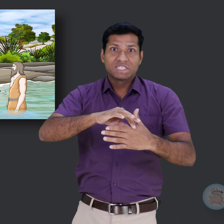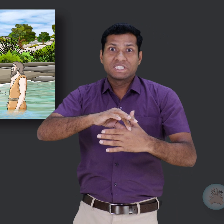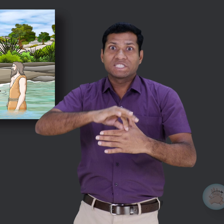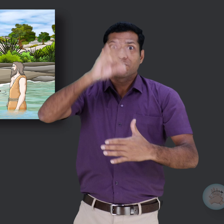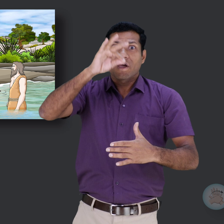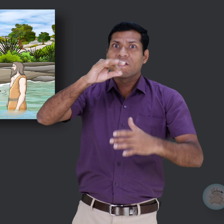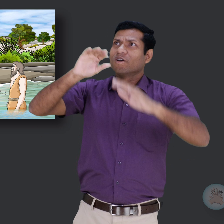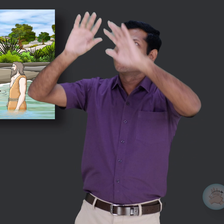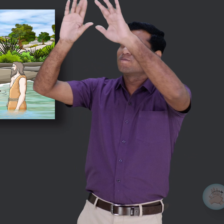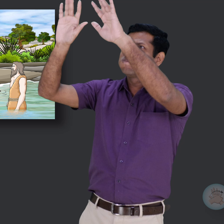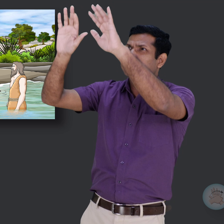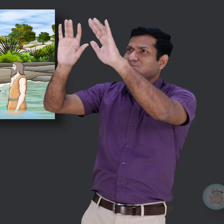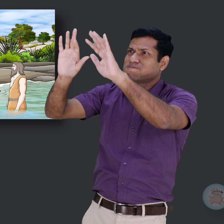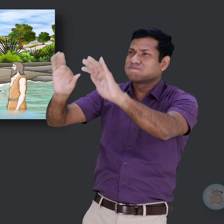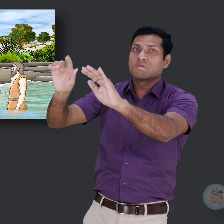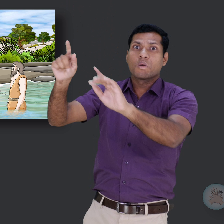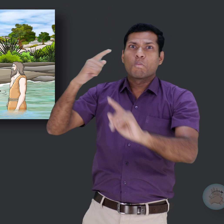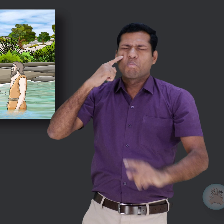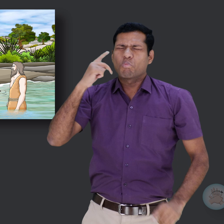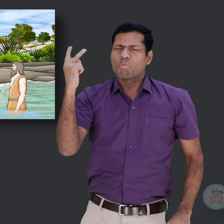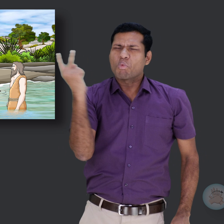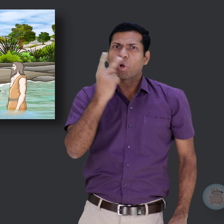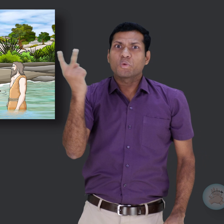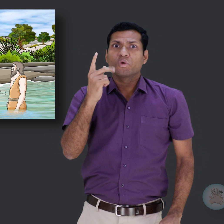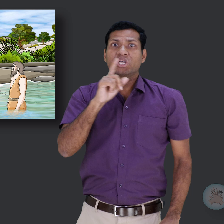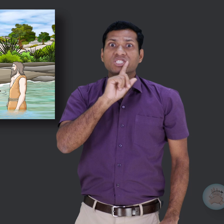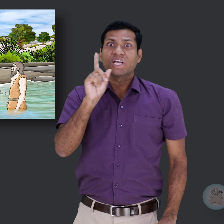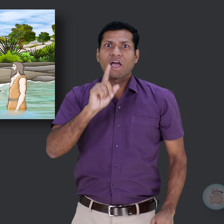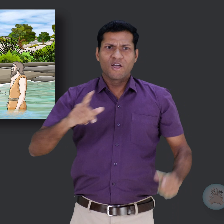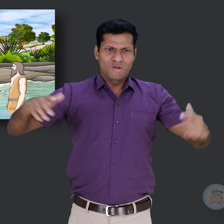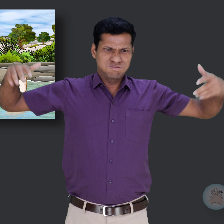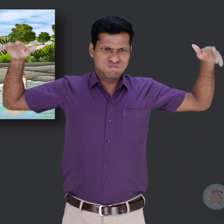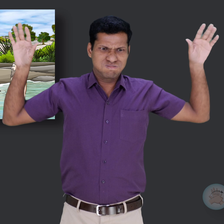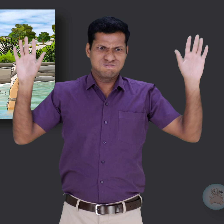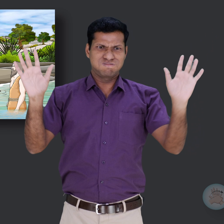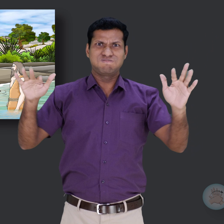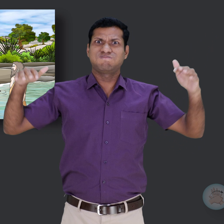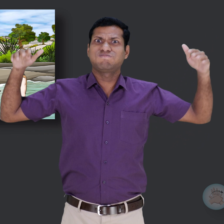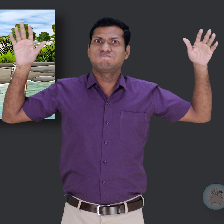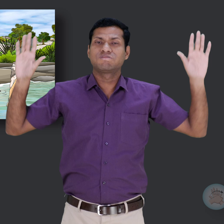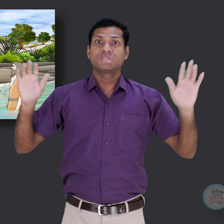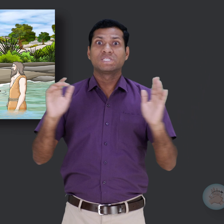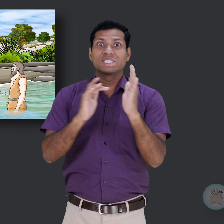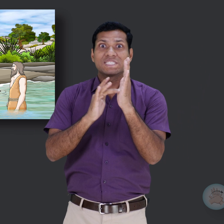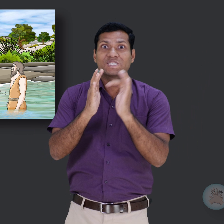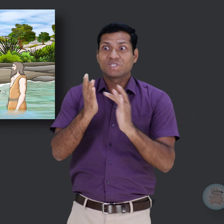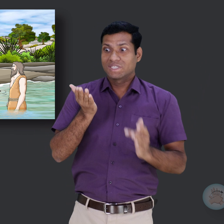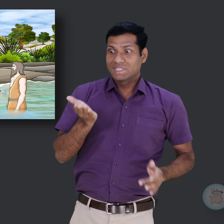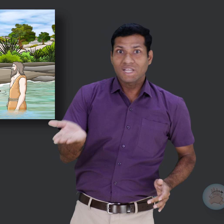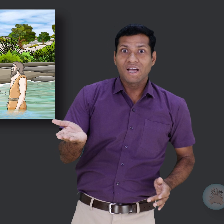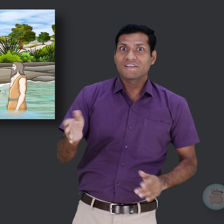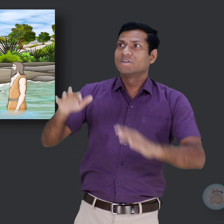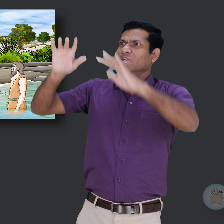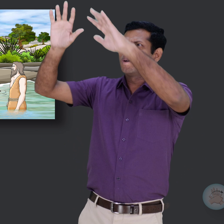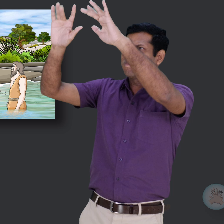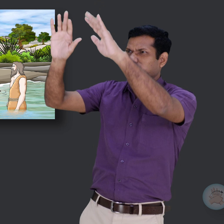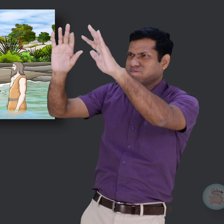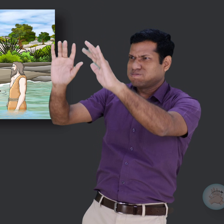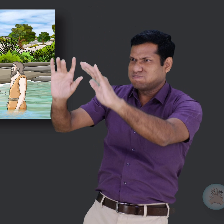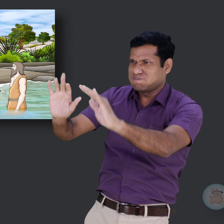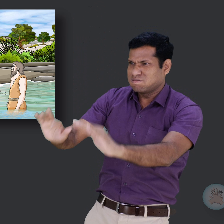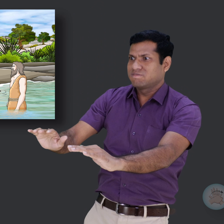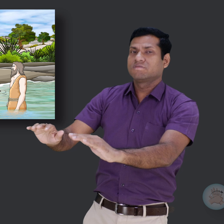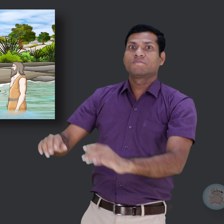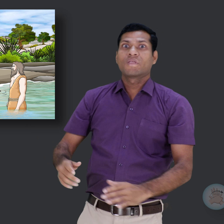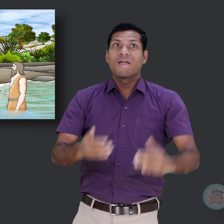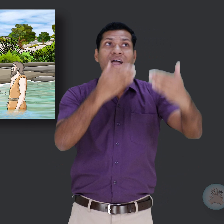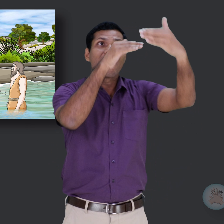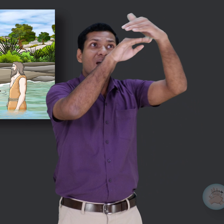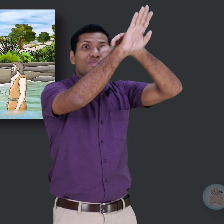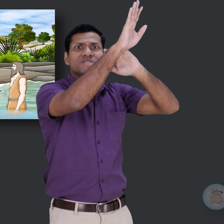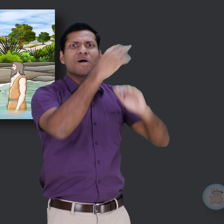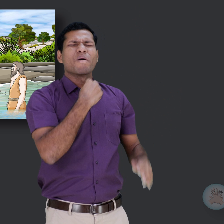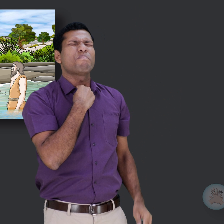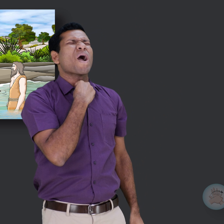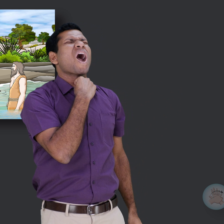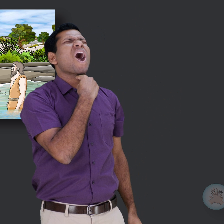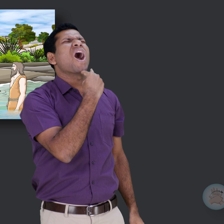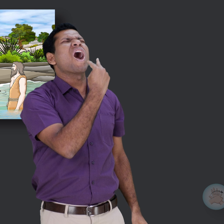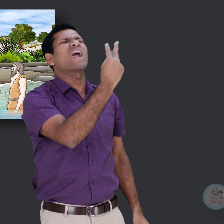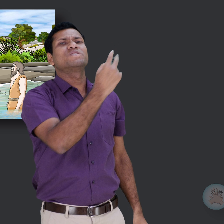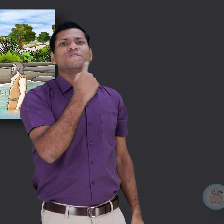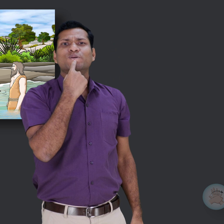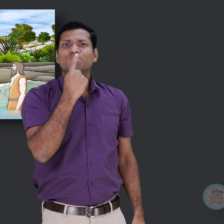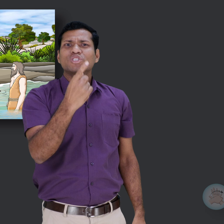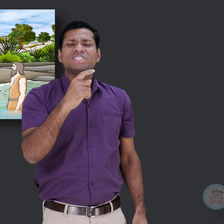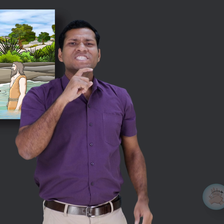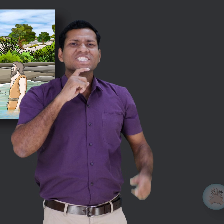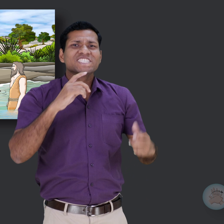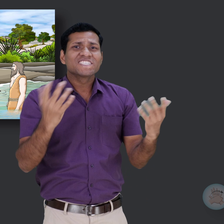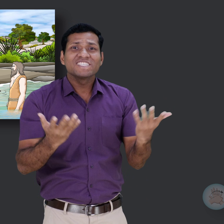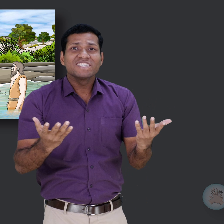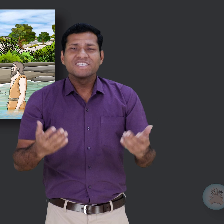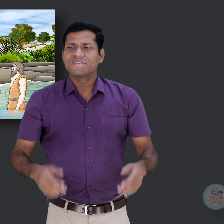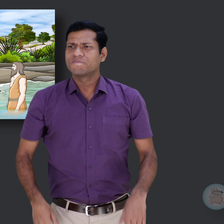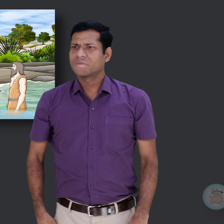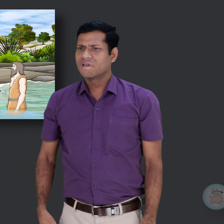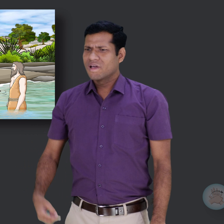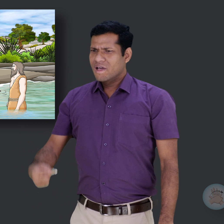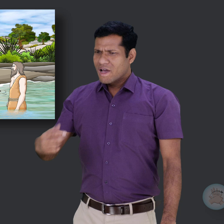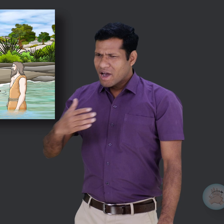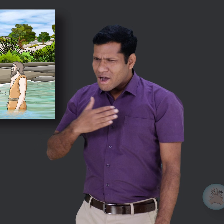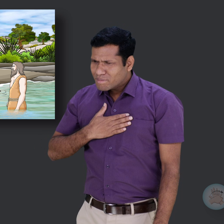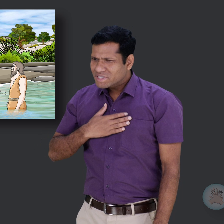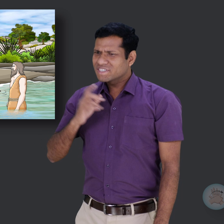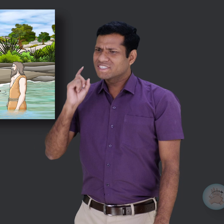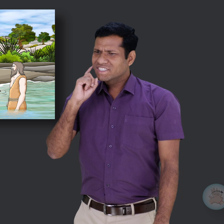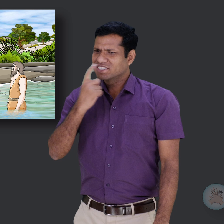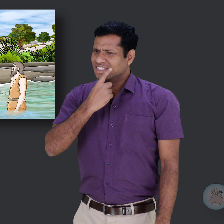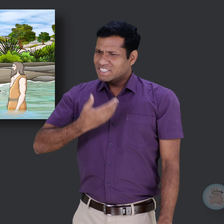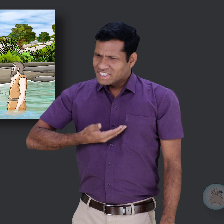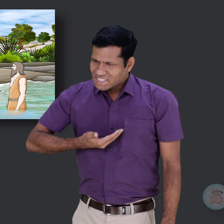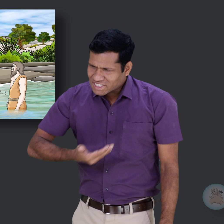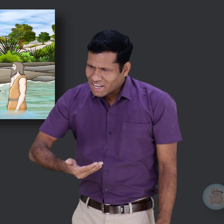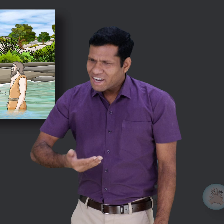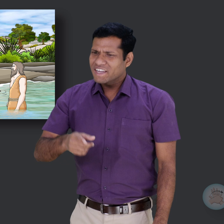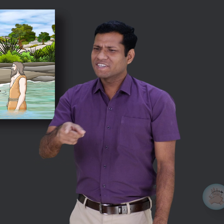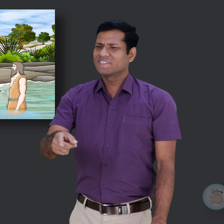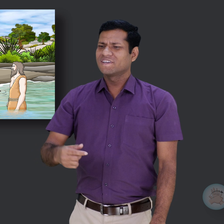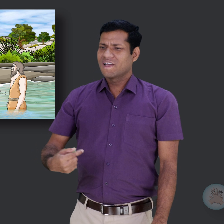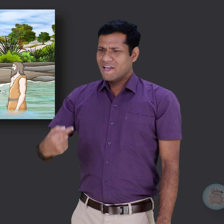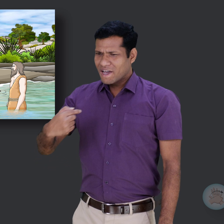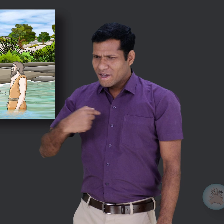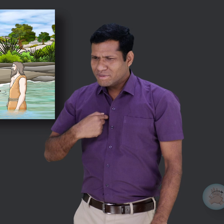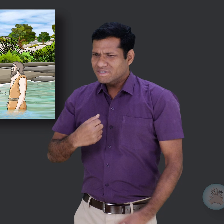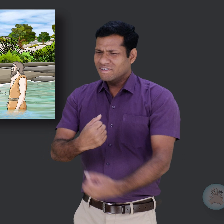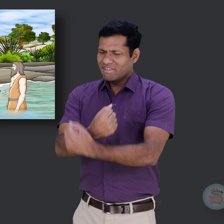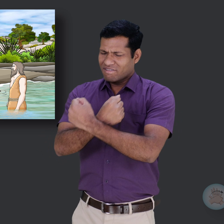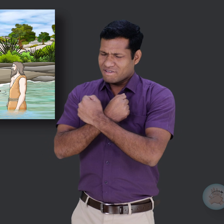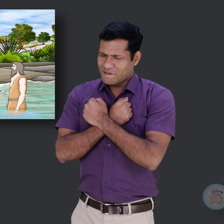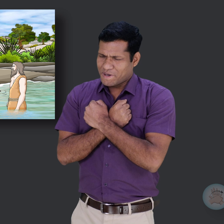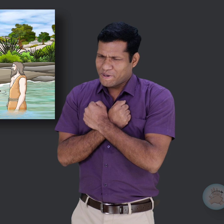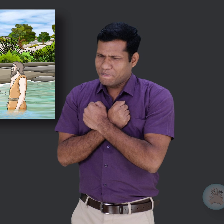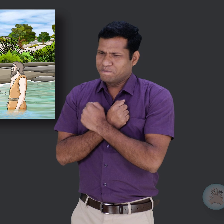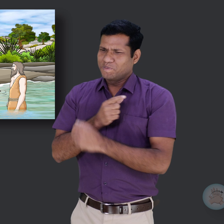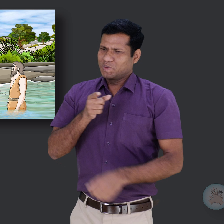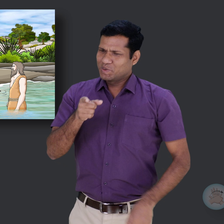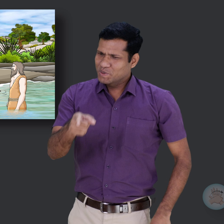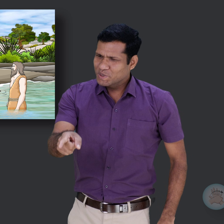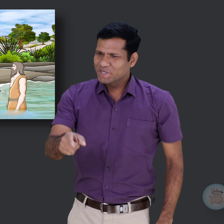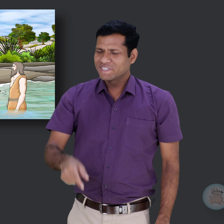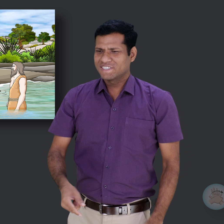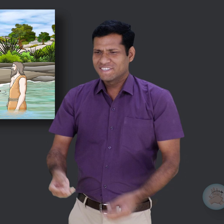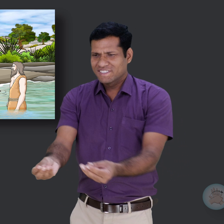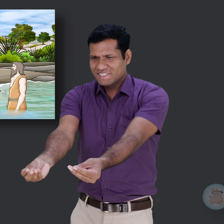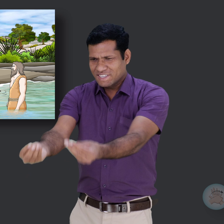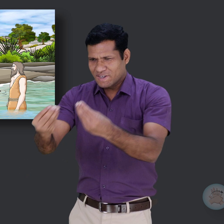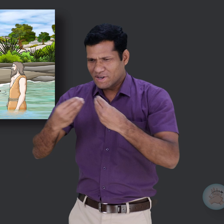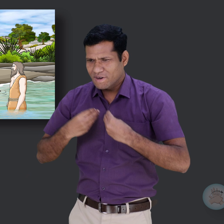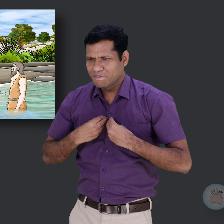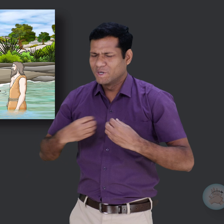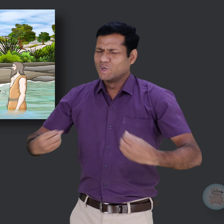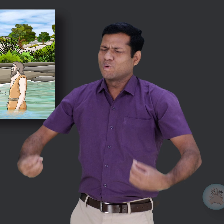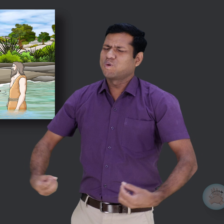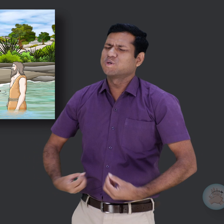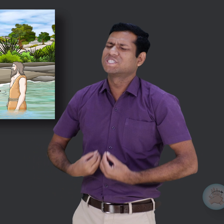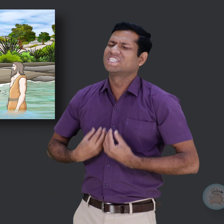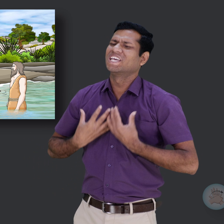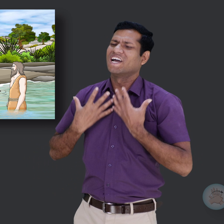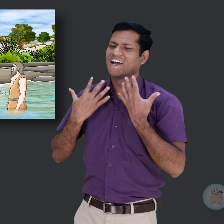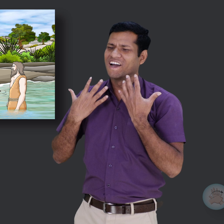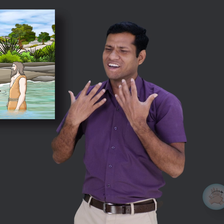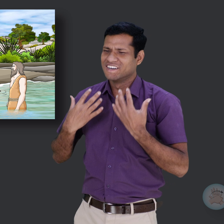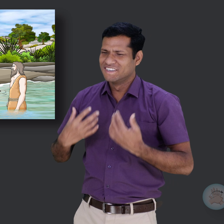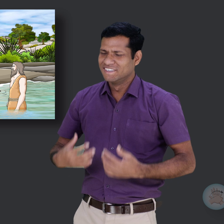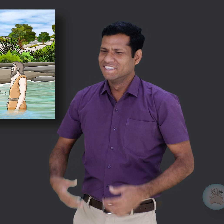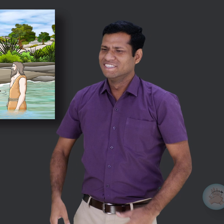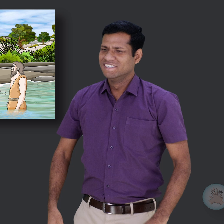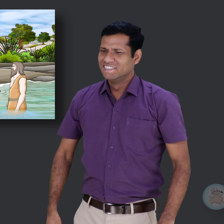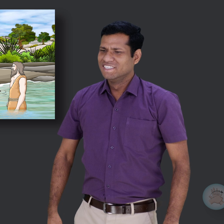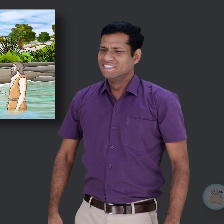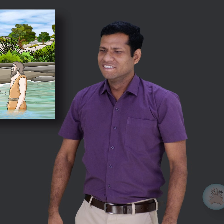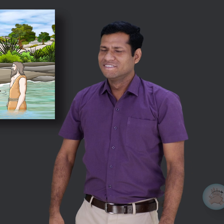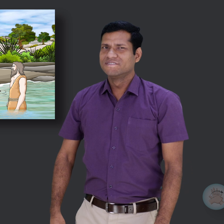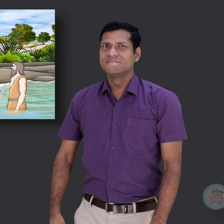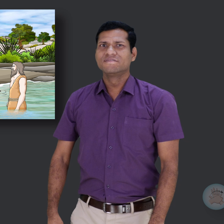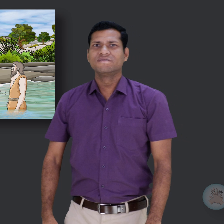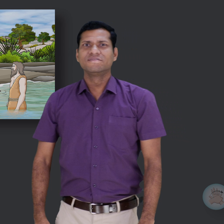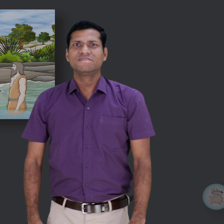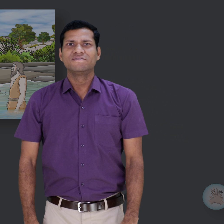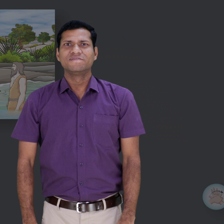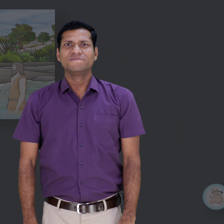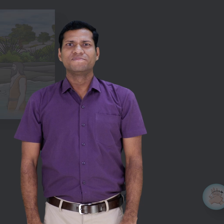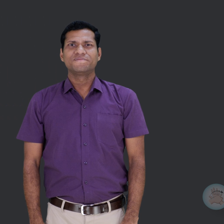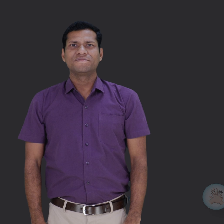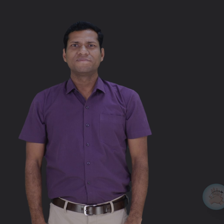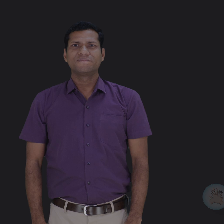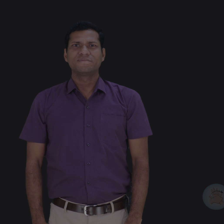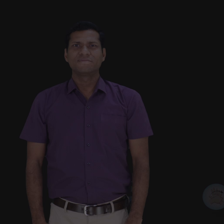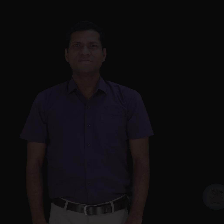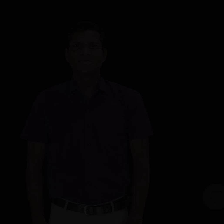Suddenly the heavens were opened, and He saw the Spirit of God descending like a dove and resting on Him. And a voice from heaven said, “This is My beloved Son, in whom I am well pleased!”